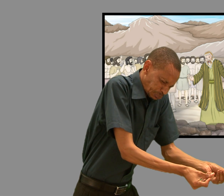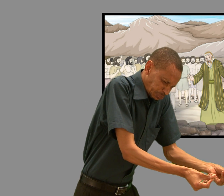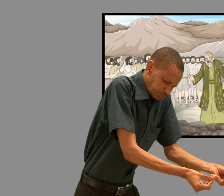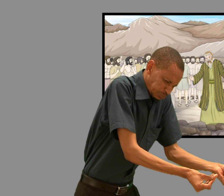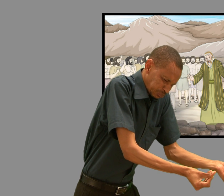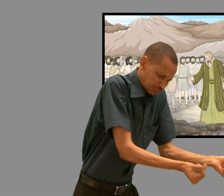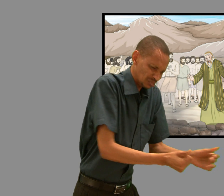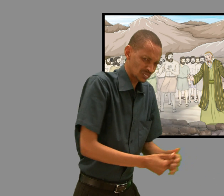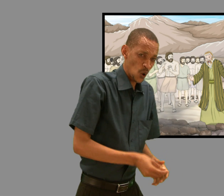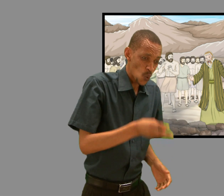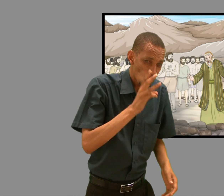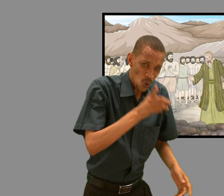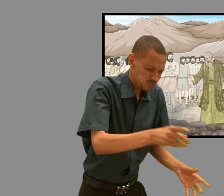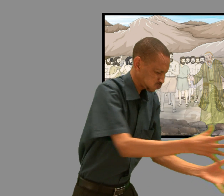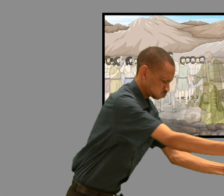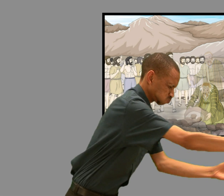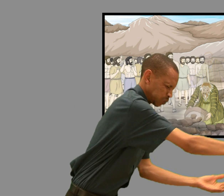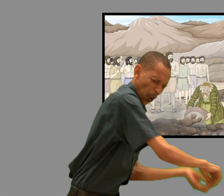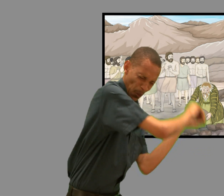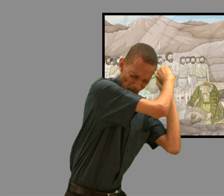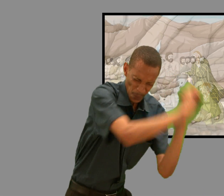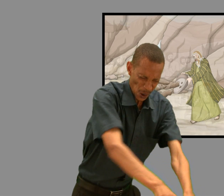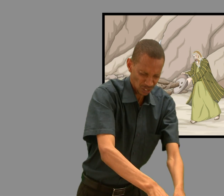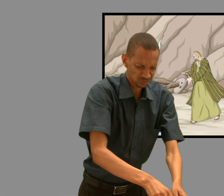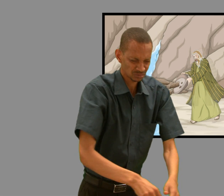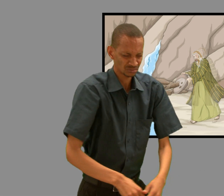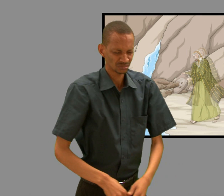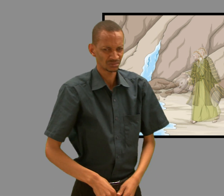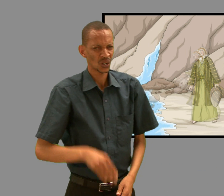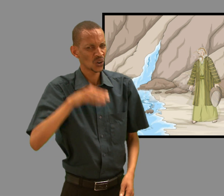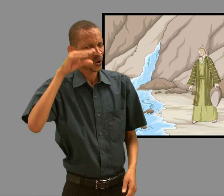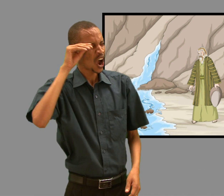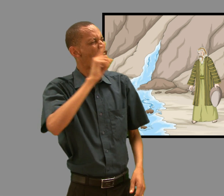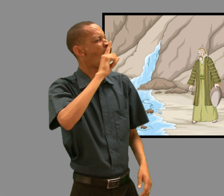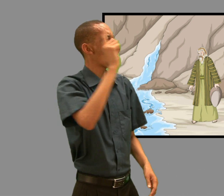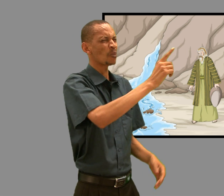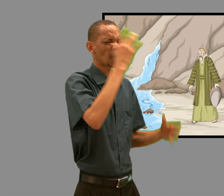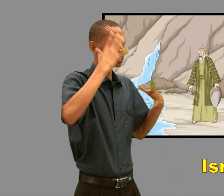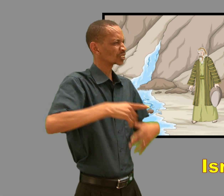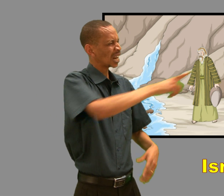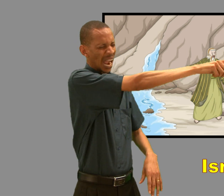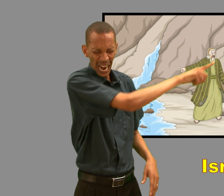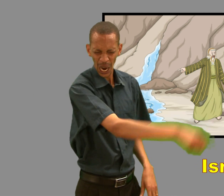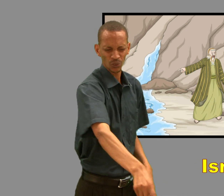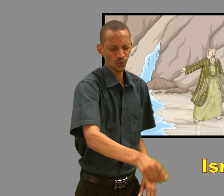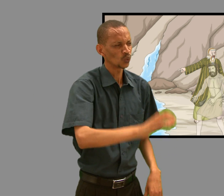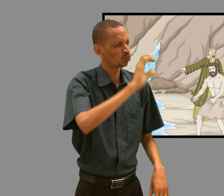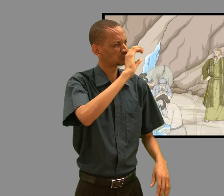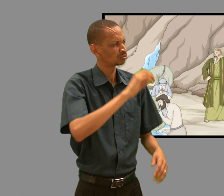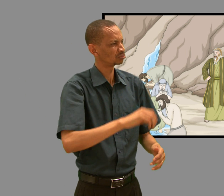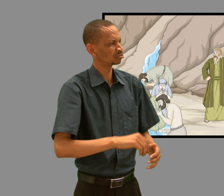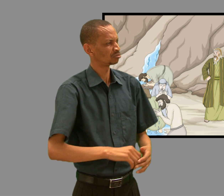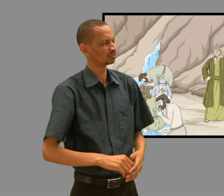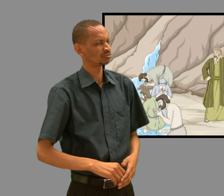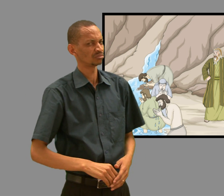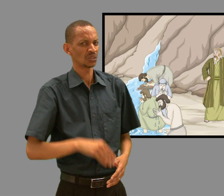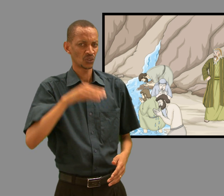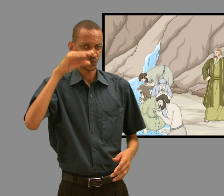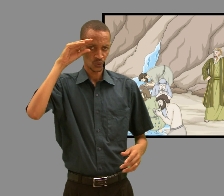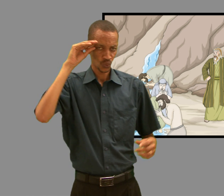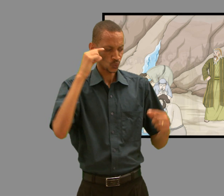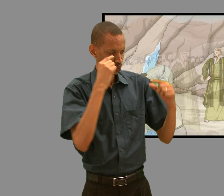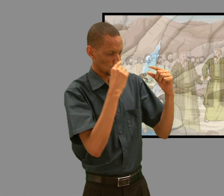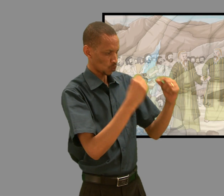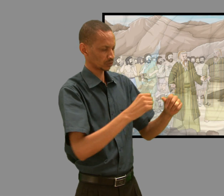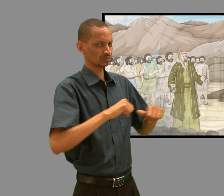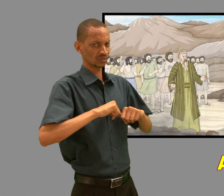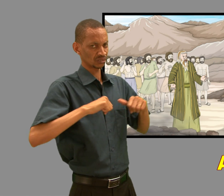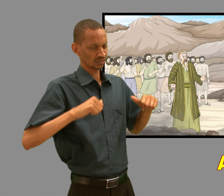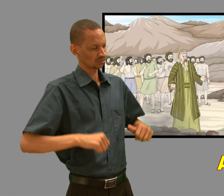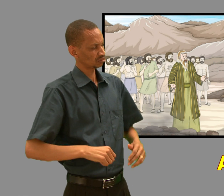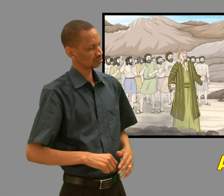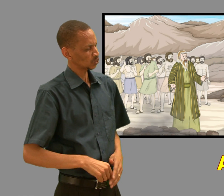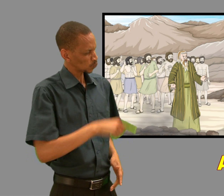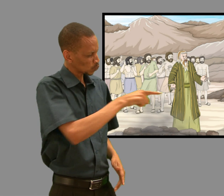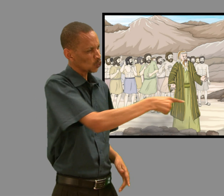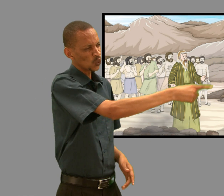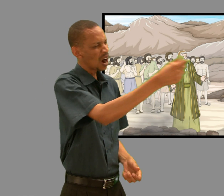Then he forced the Israelites to drink it.